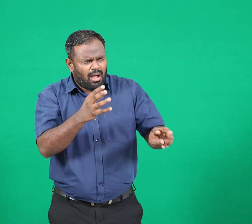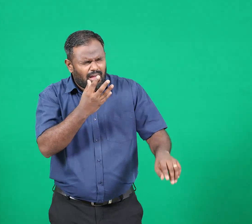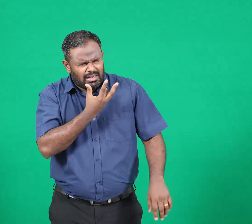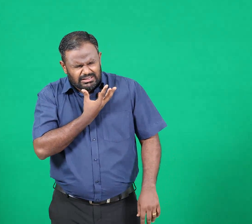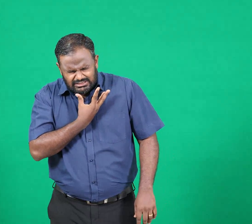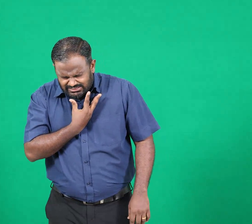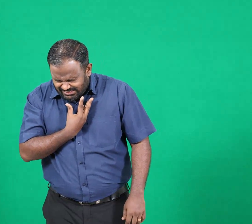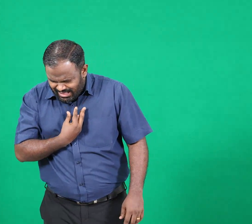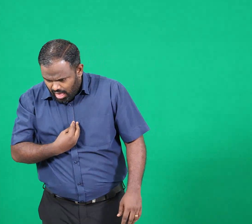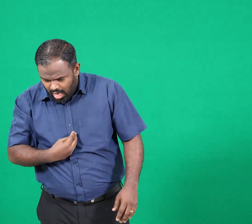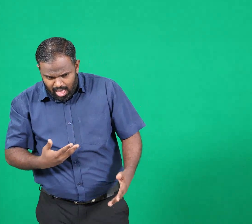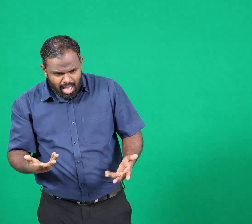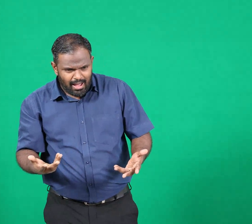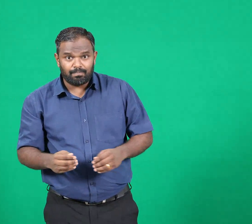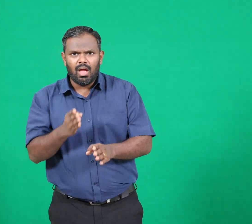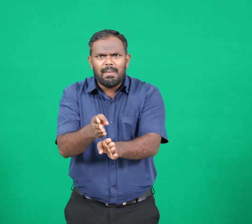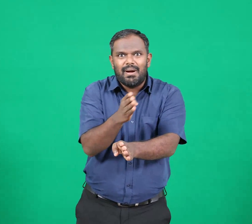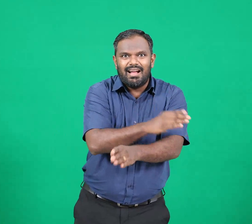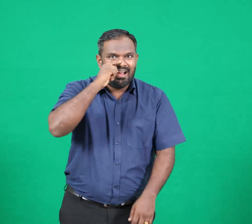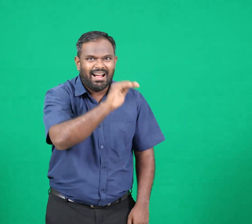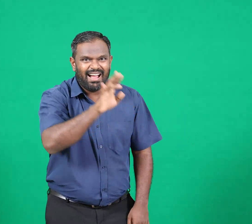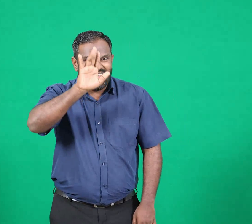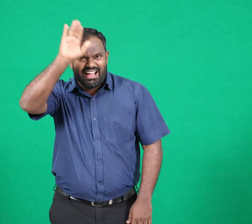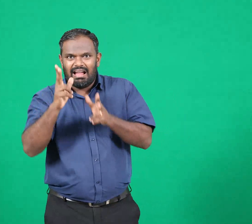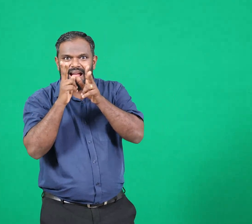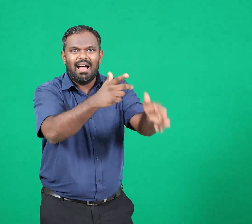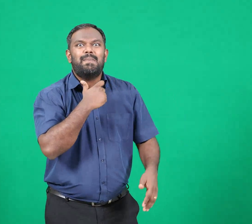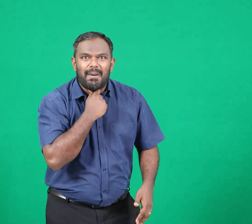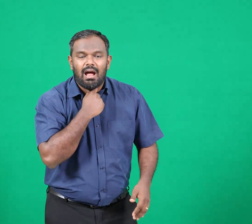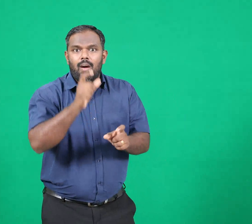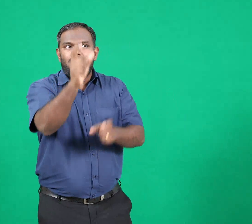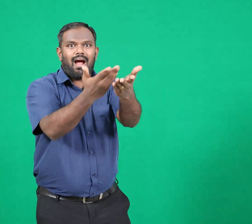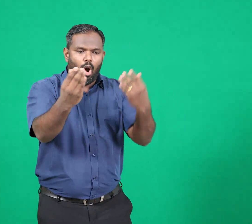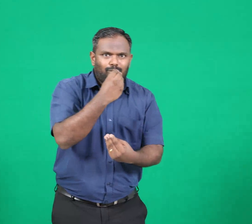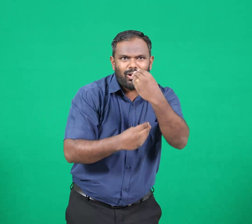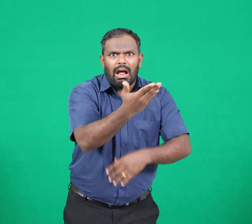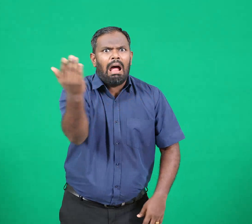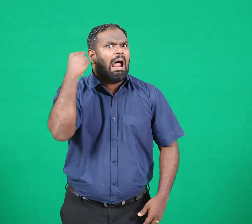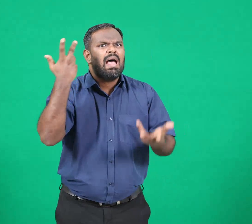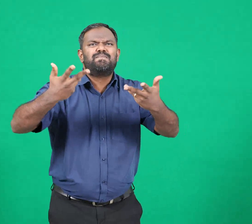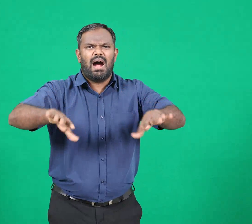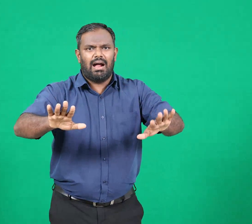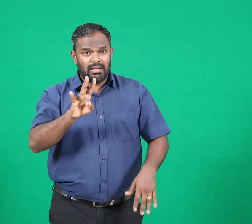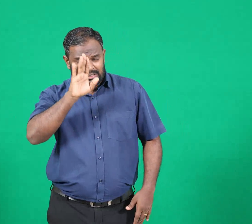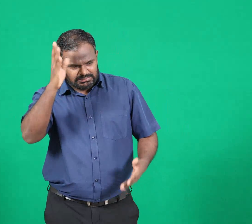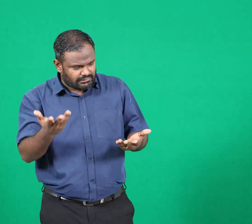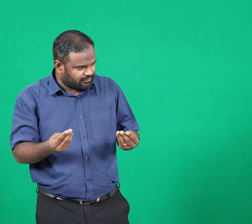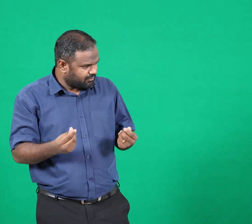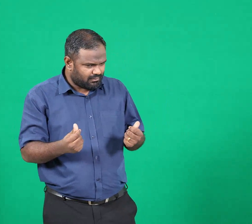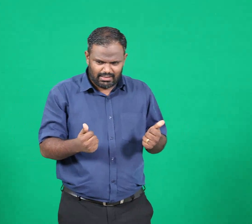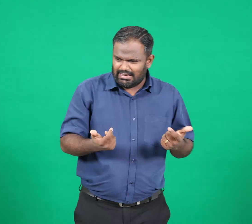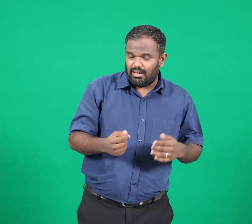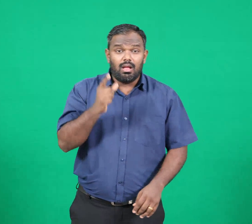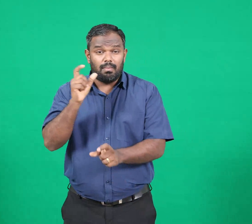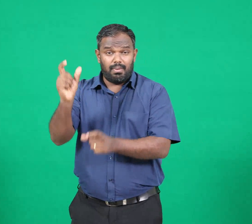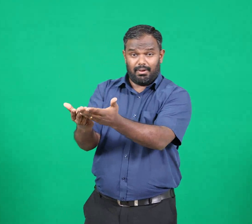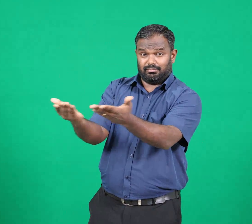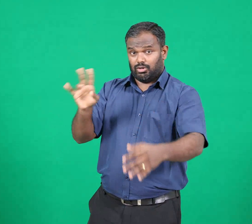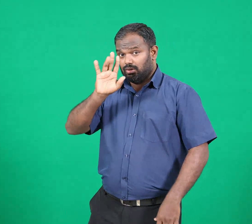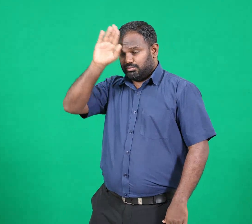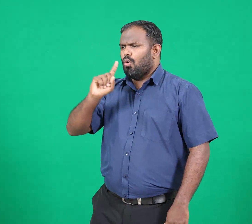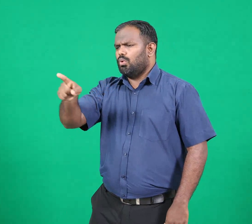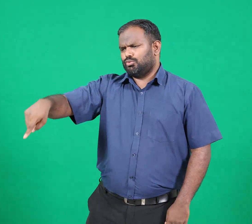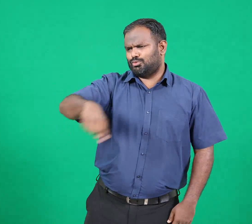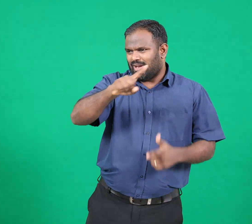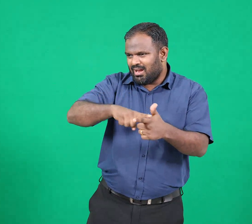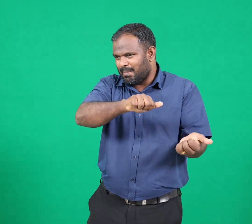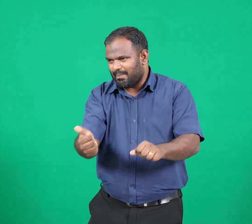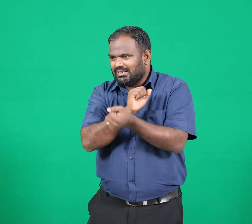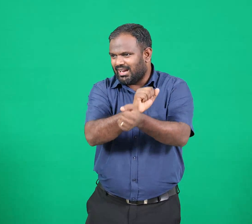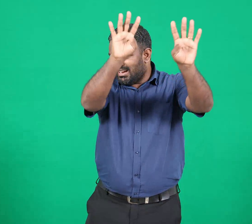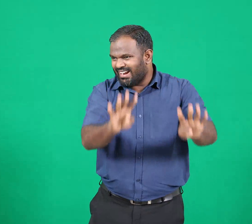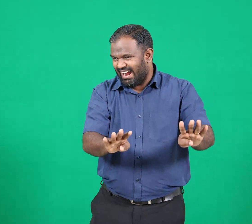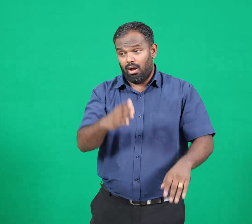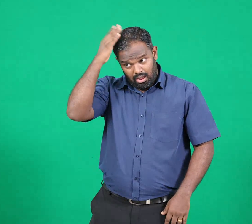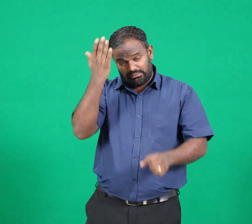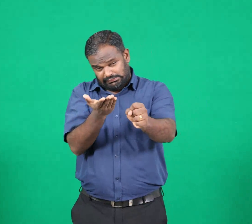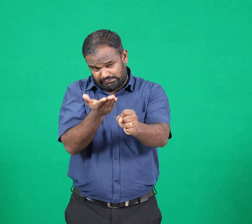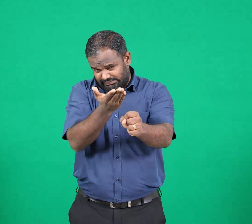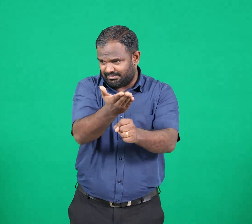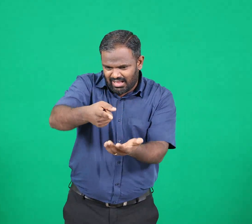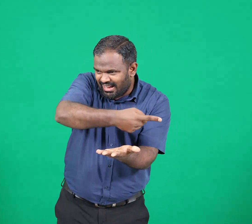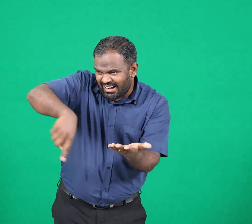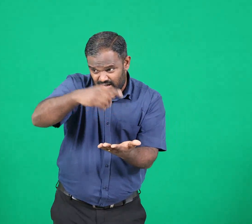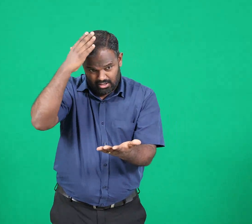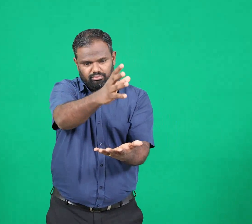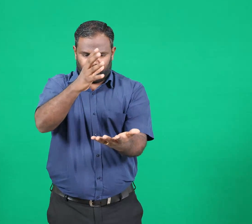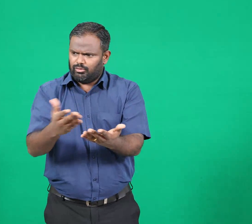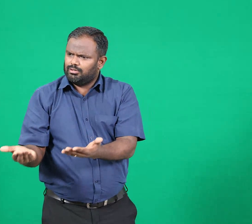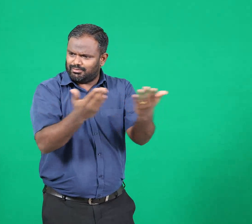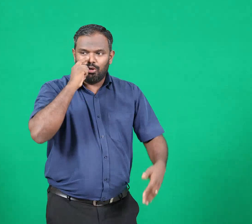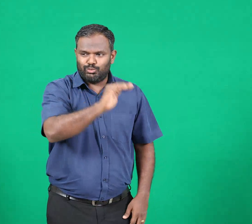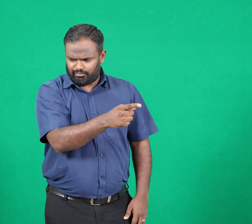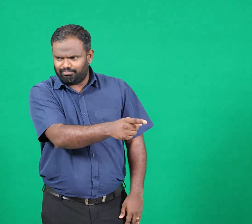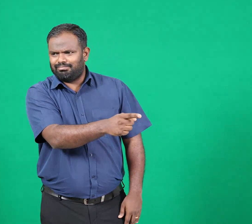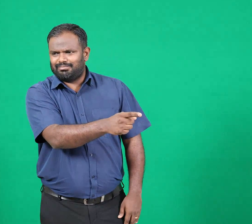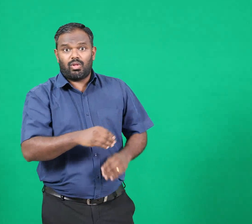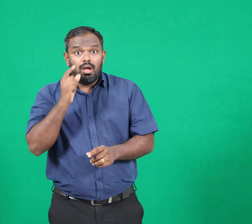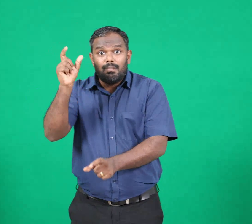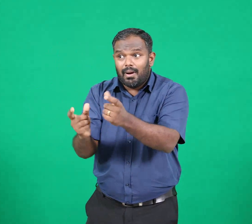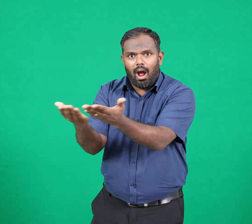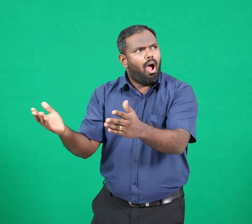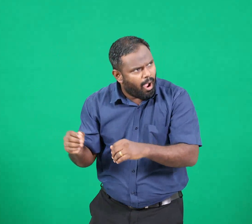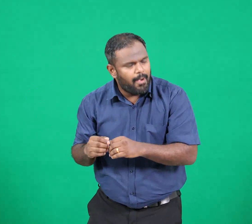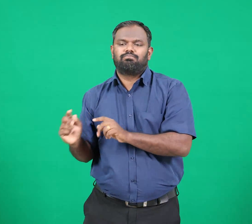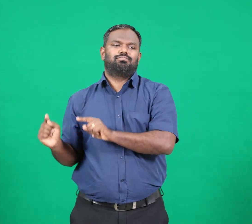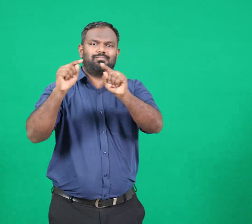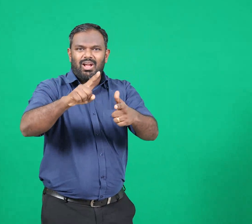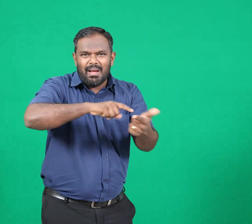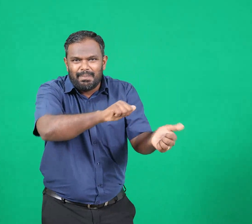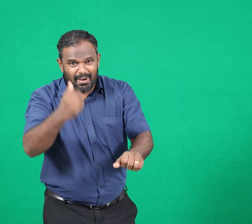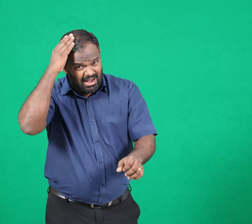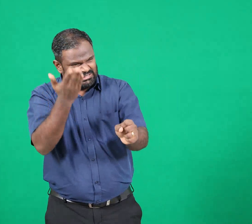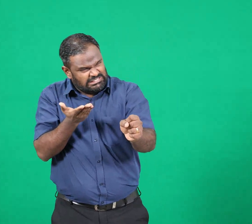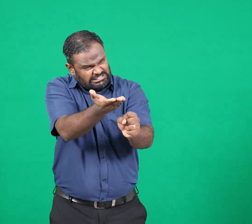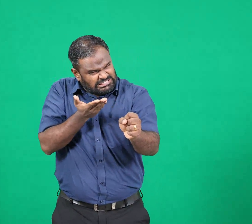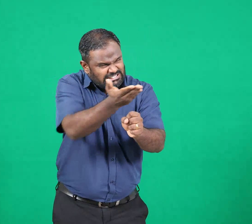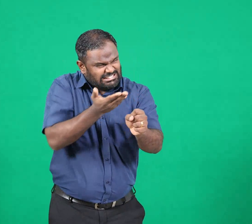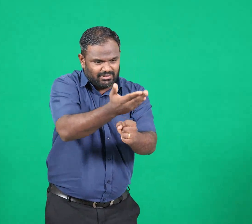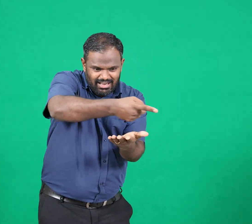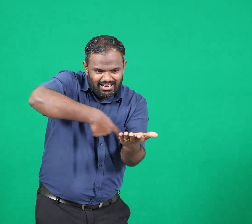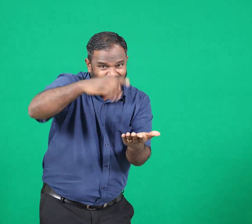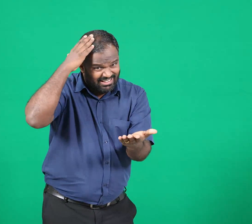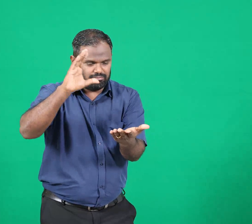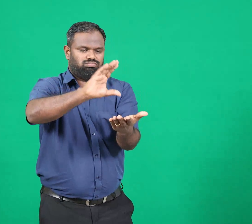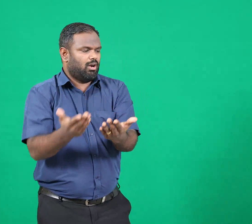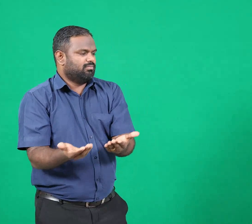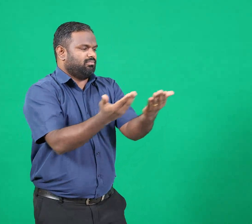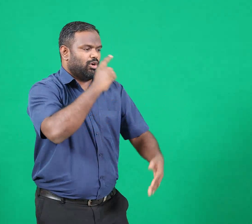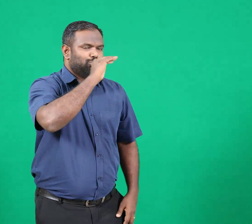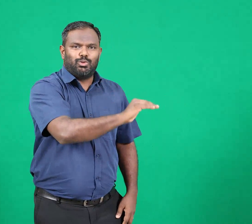The king was grieved, but because of his oaths and his guests, he ordered that her wish be granted and sent to have John beheaded in the prison.